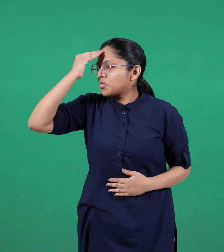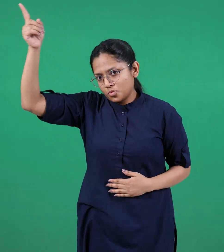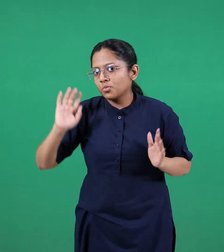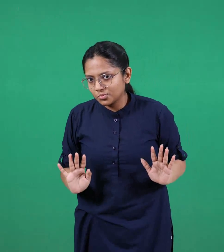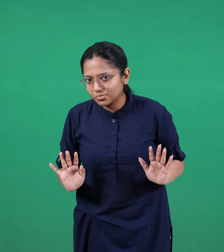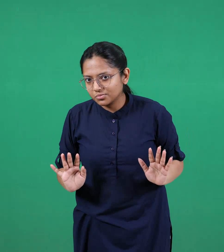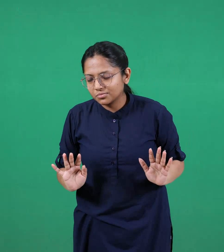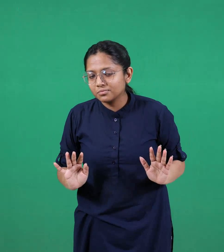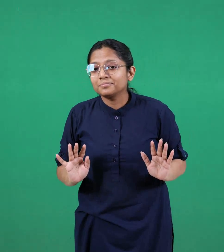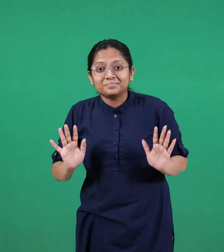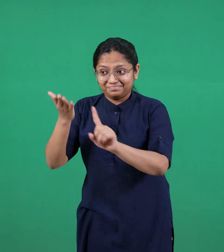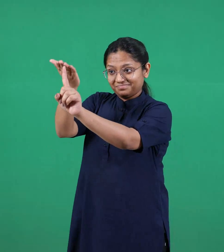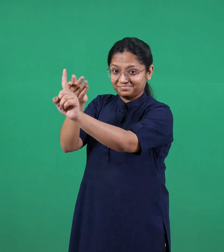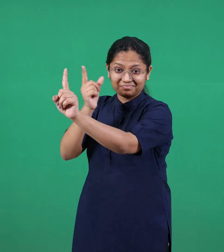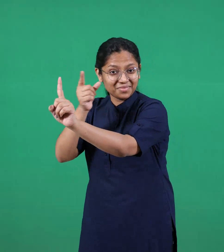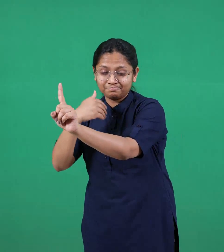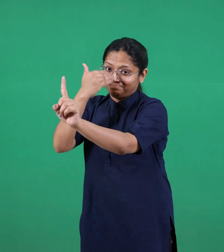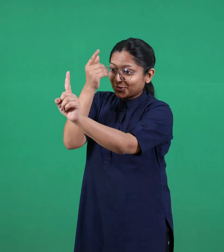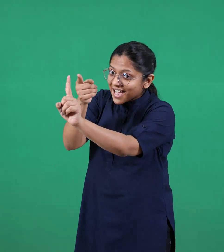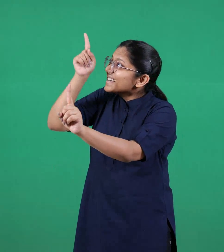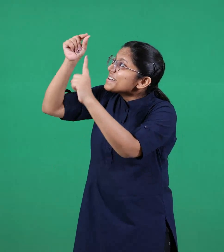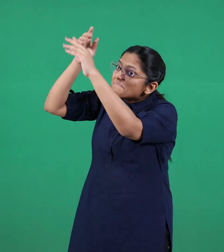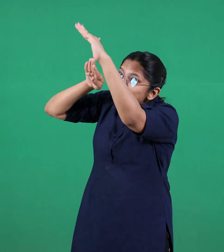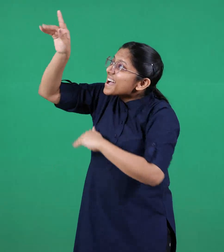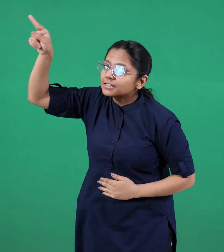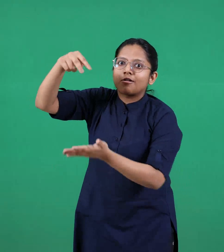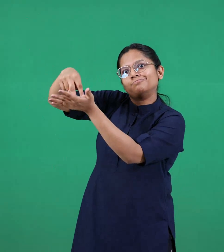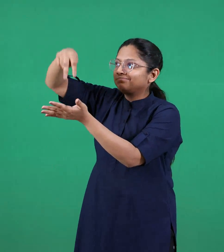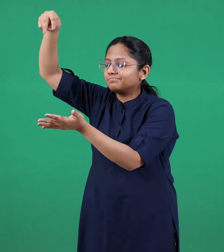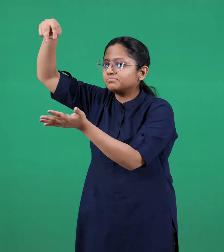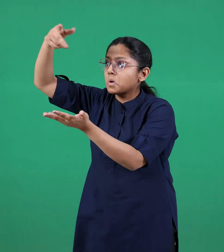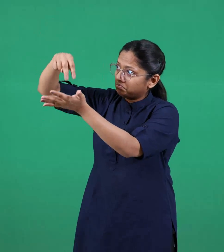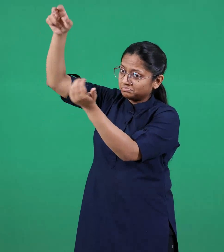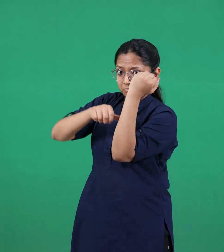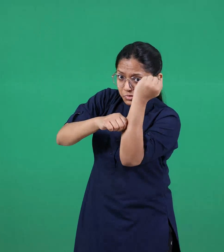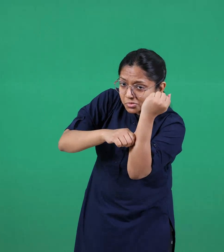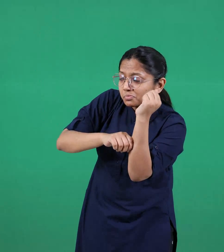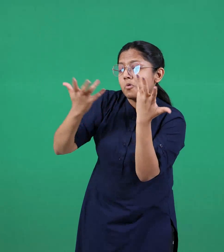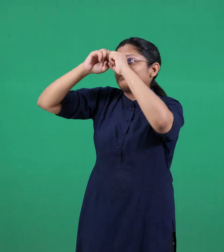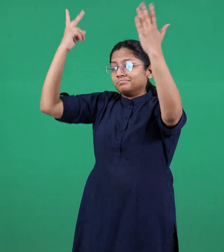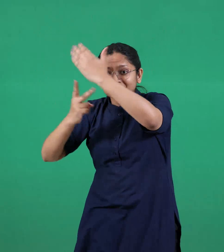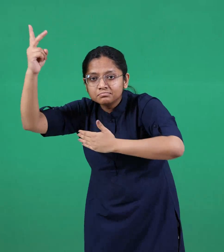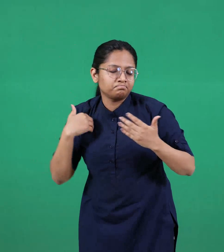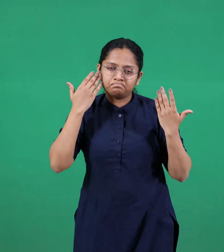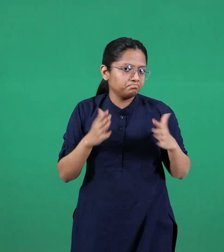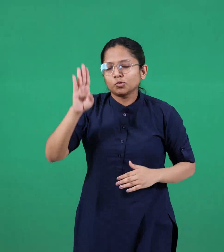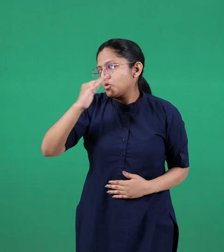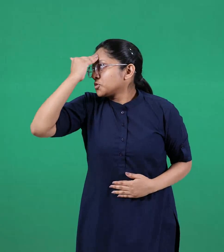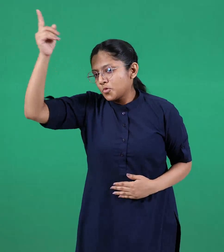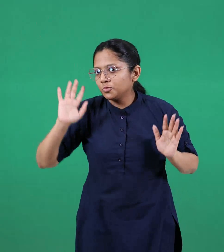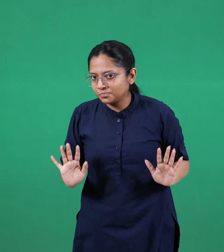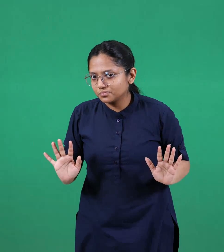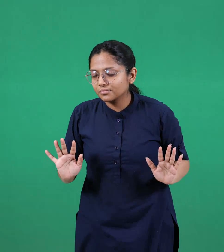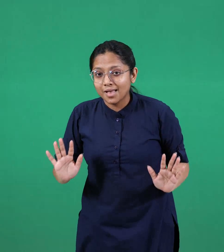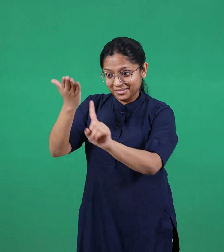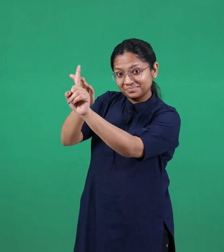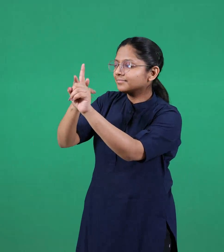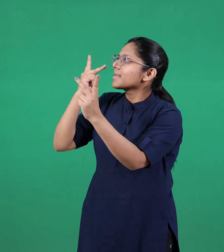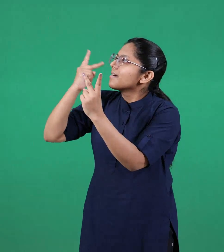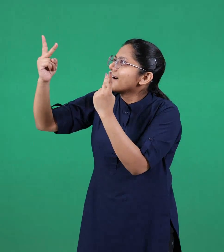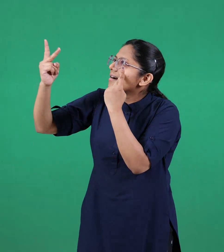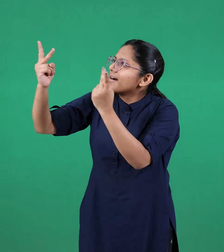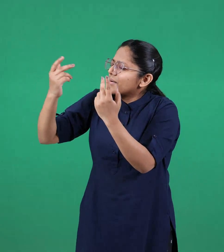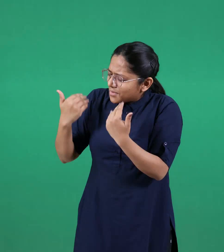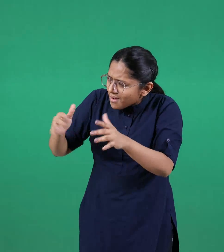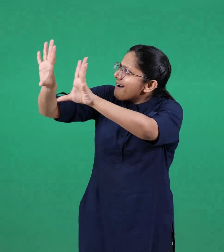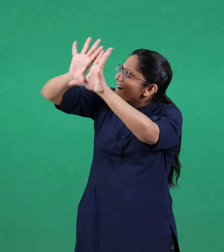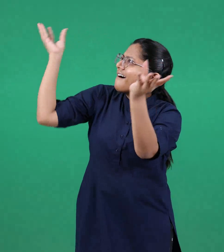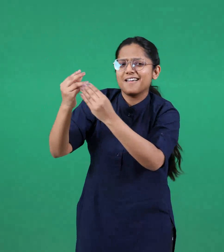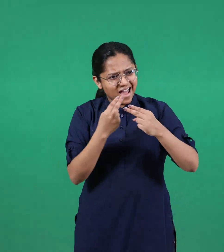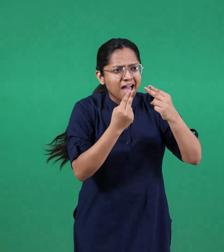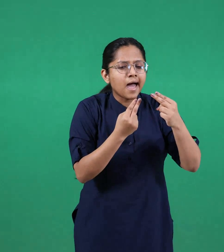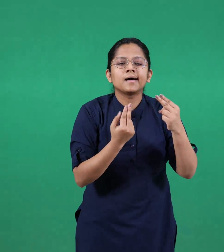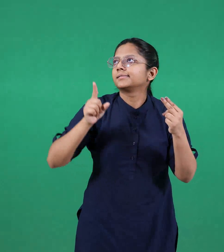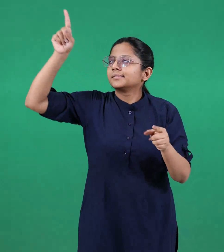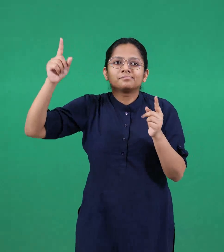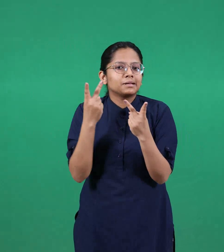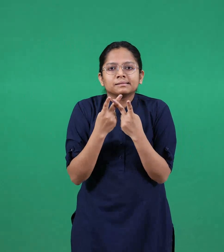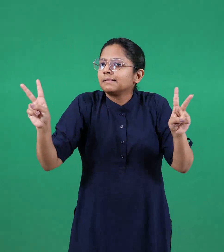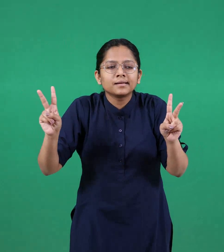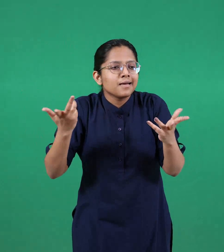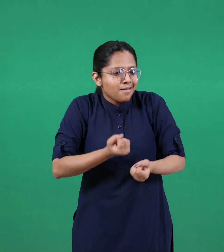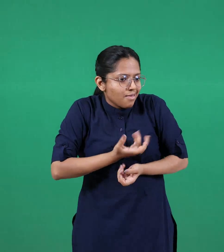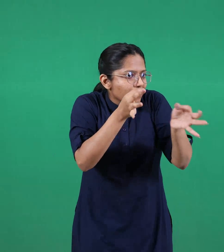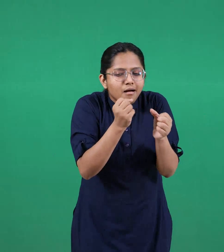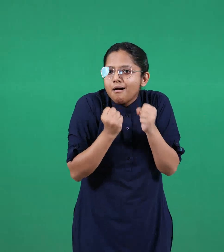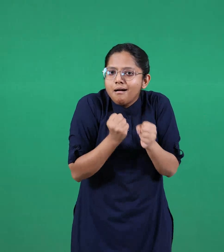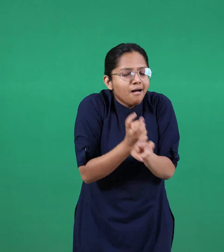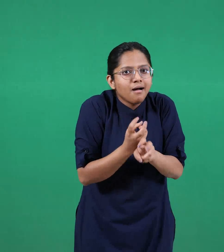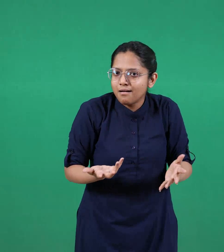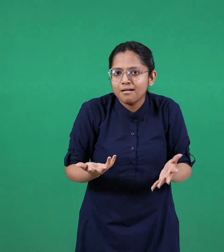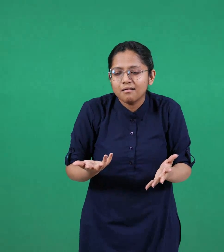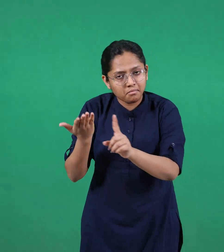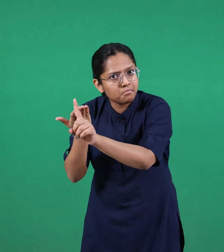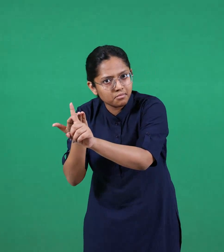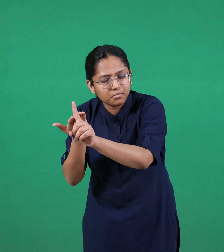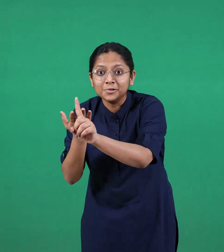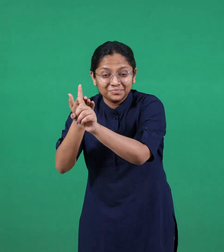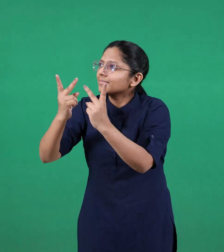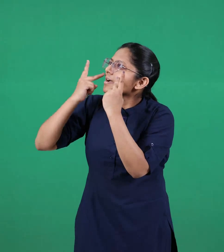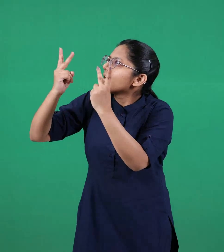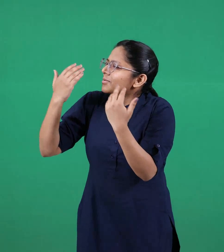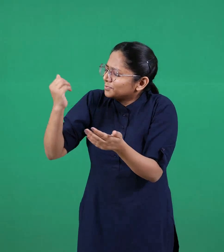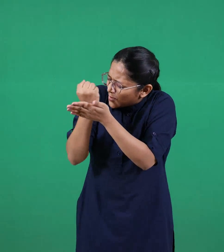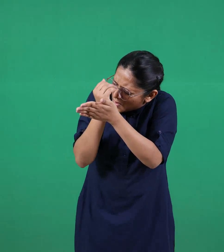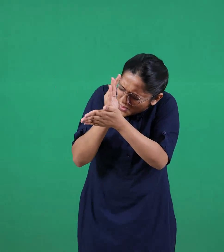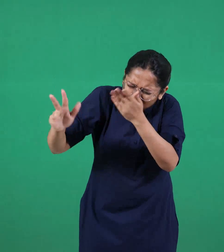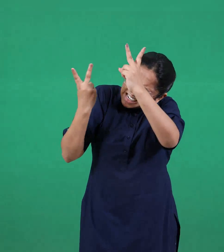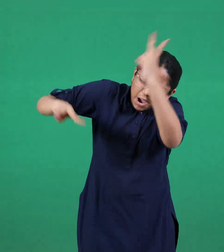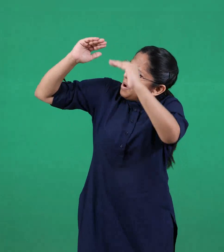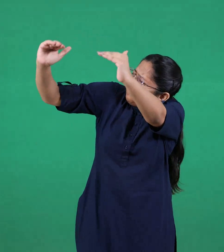And I know that this man- whether in the body or out of it I do not know, but God knows- was caught up to Paradise.